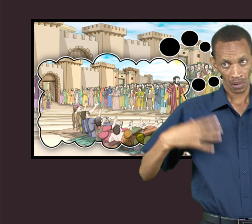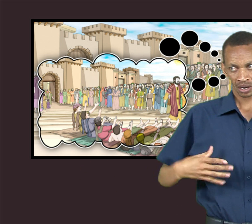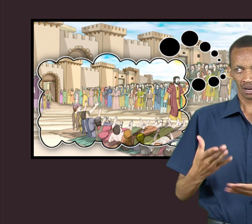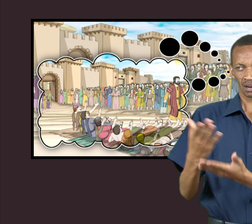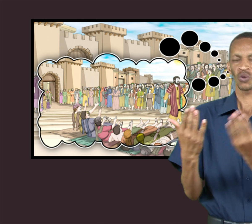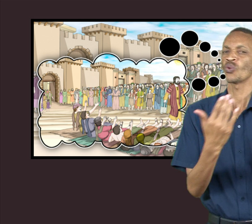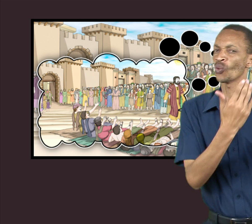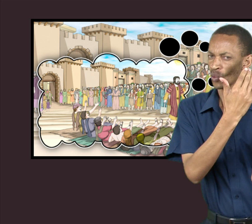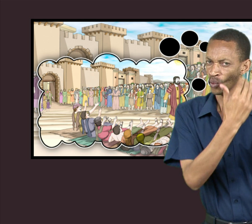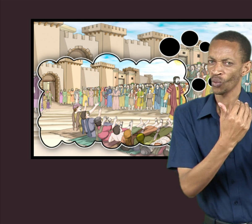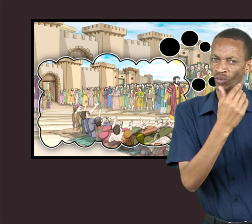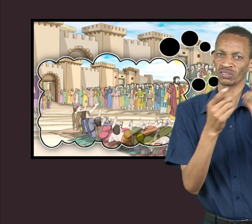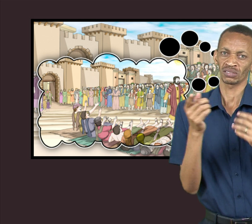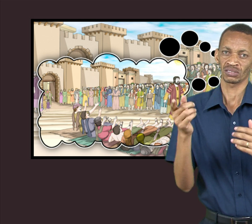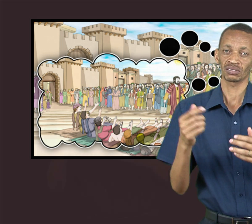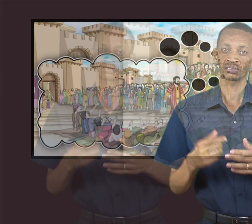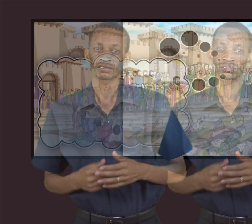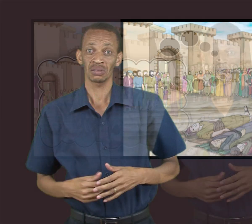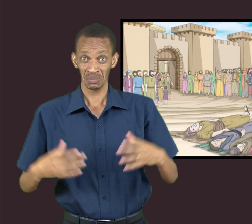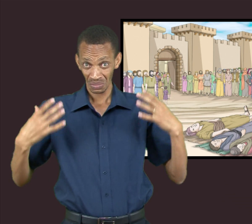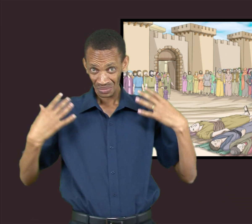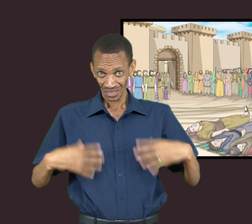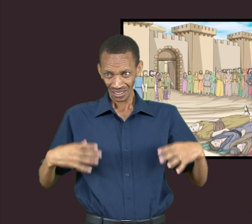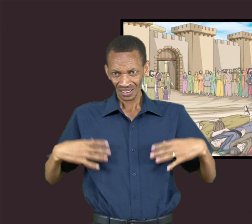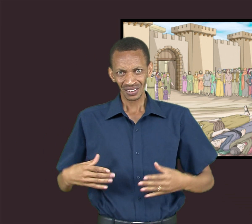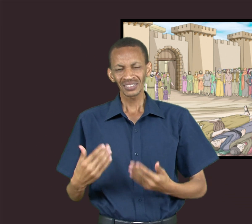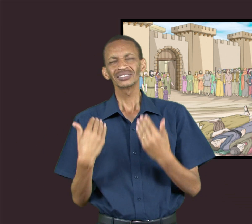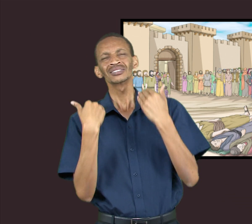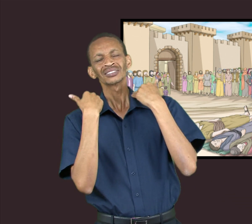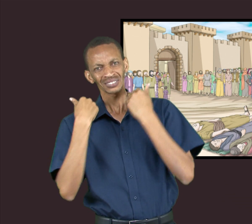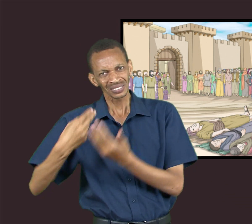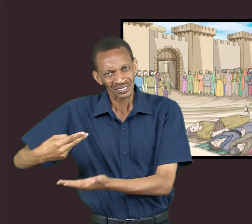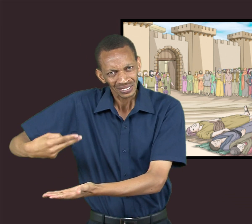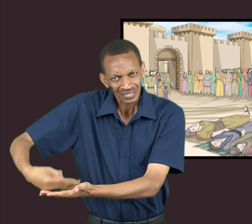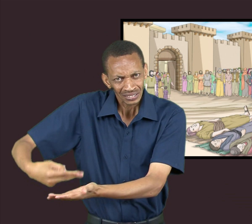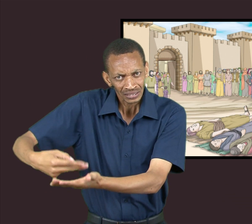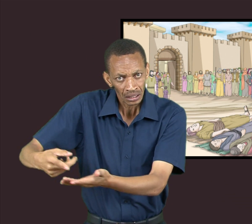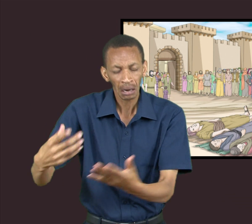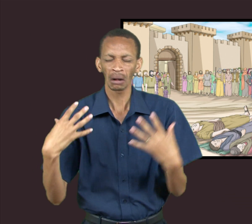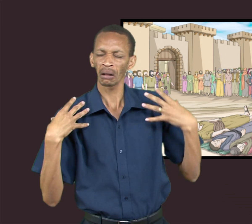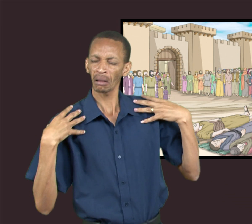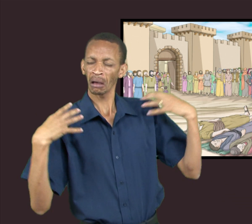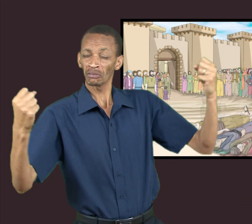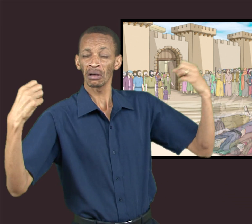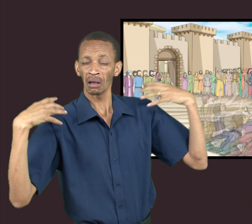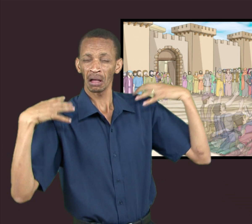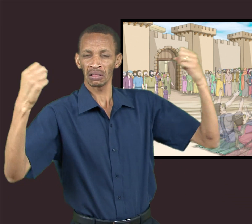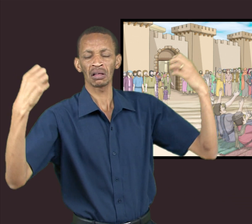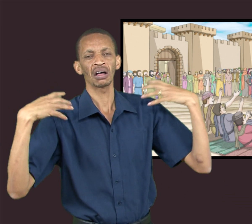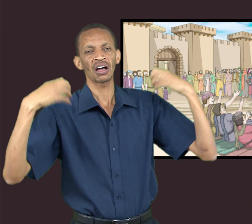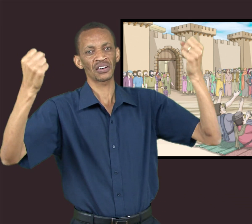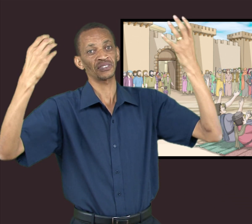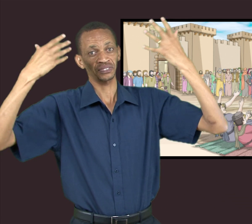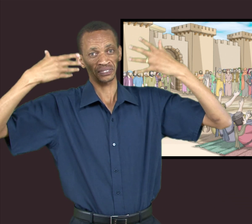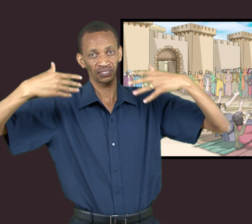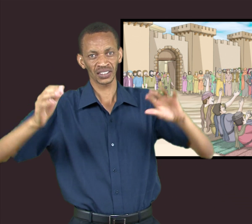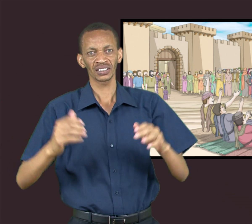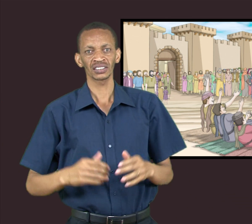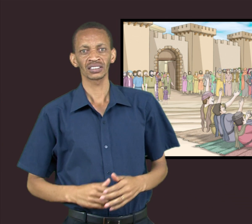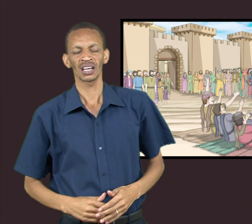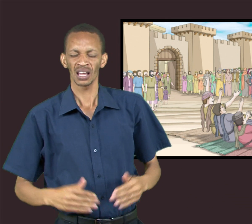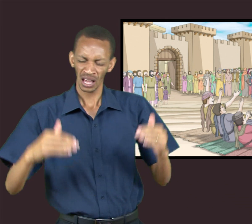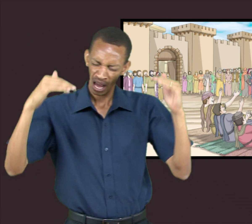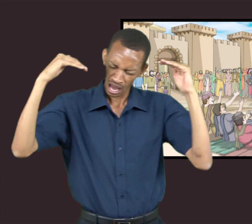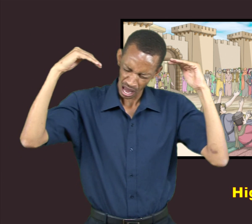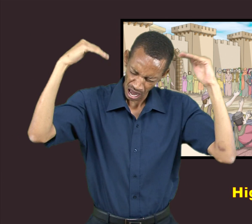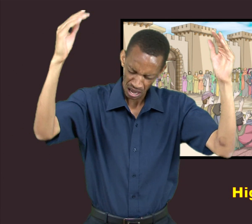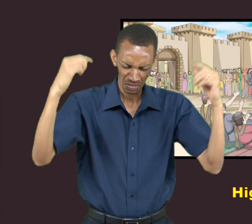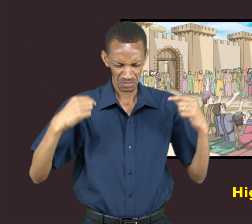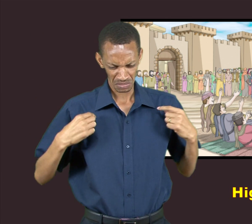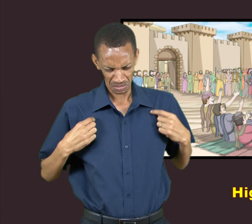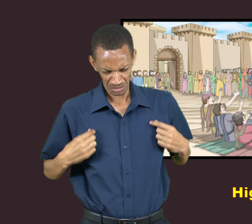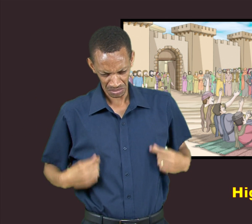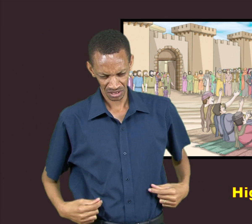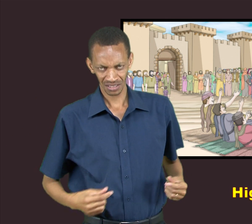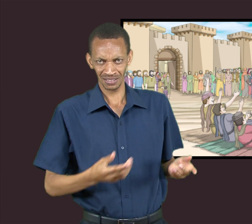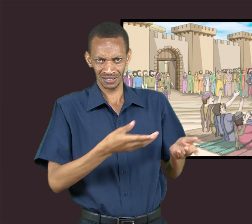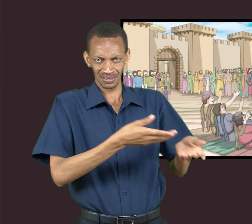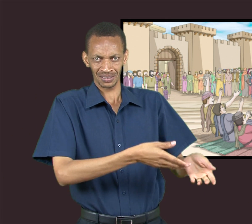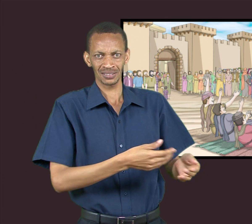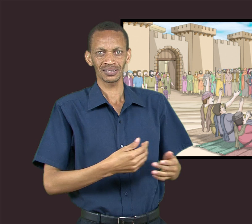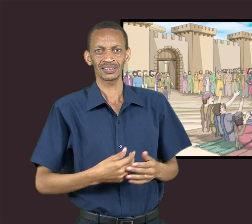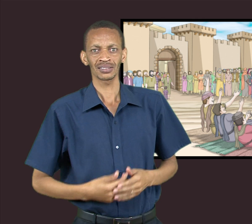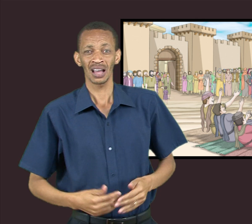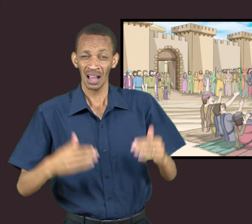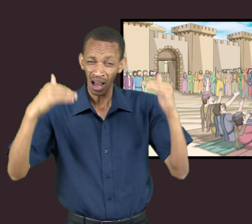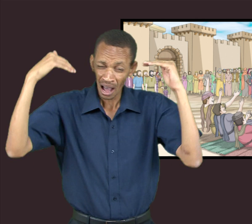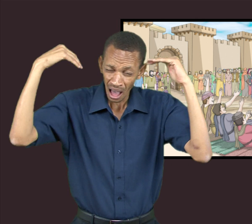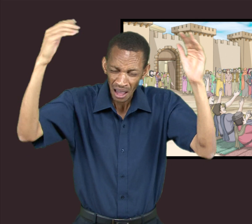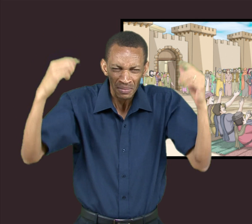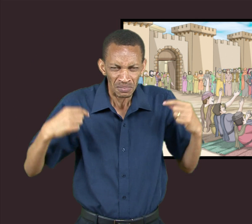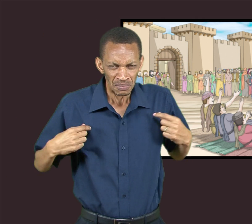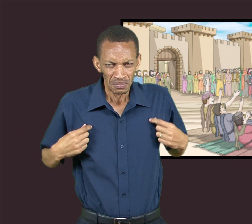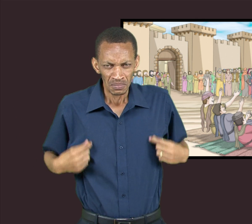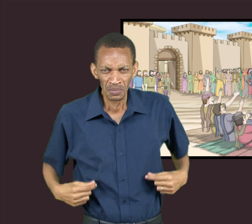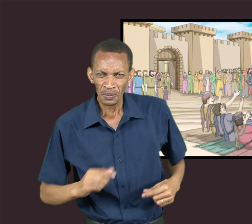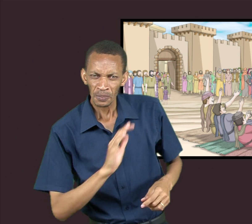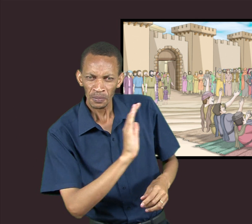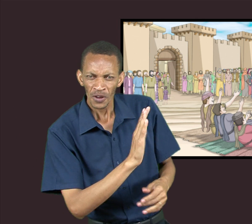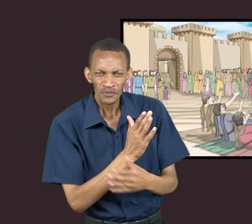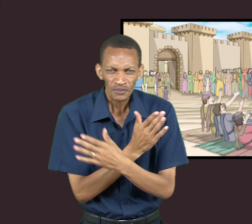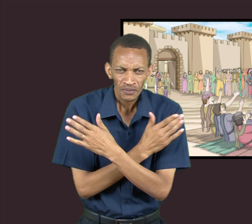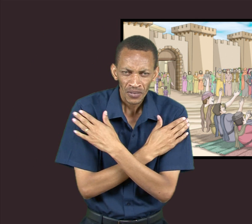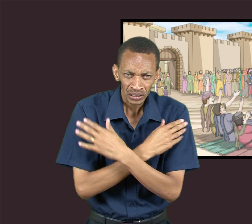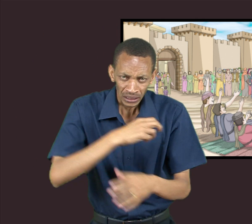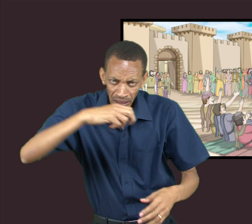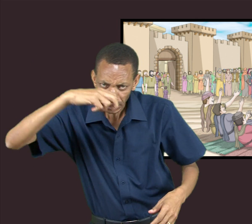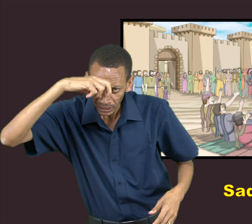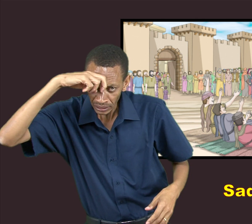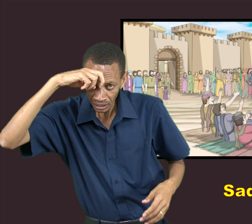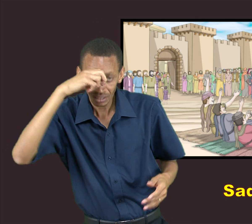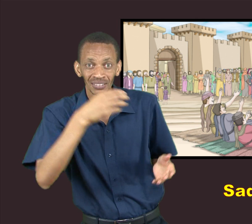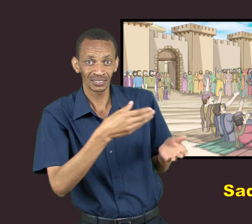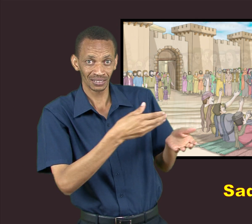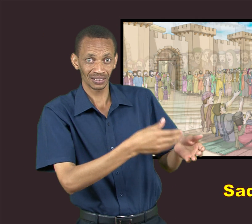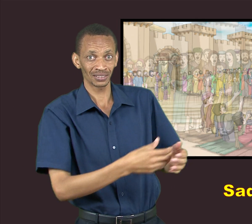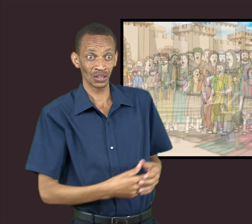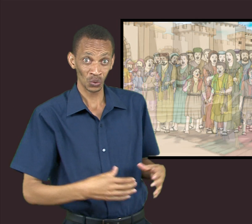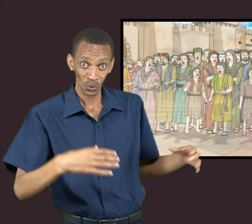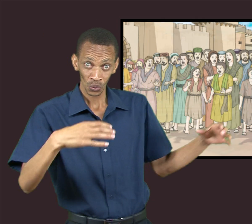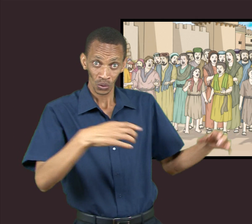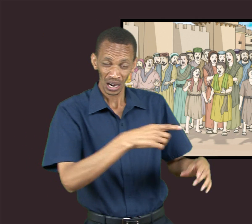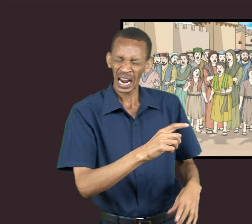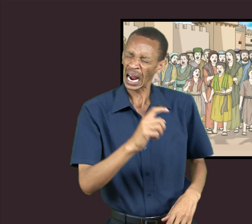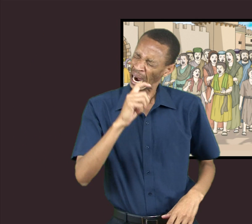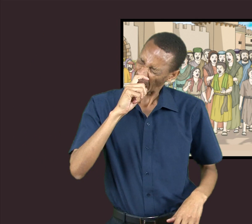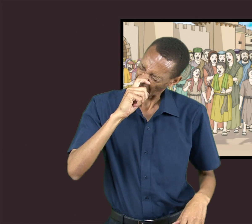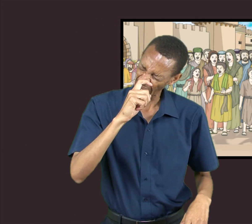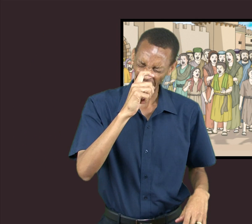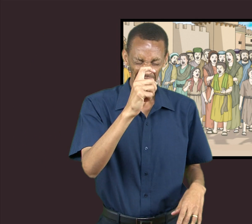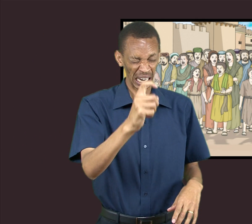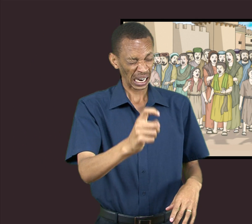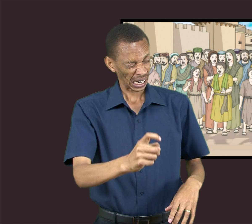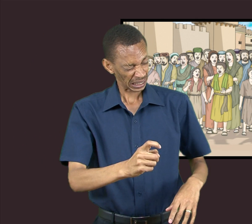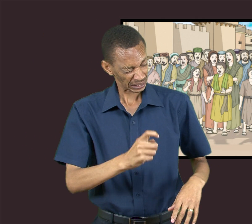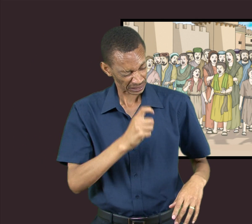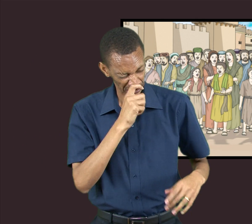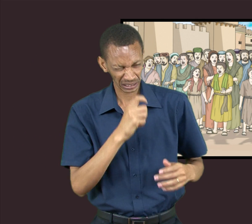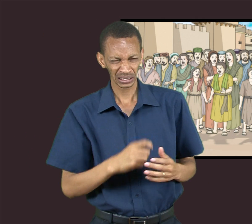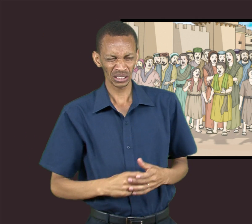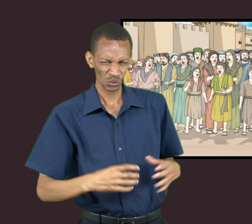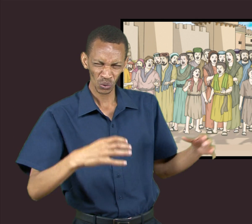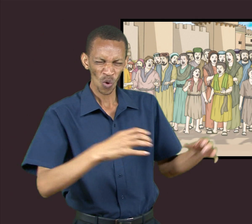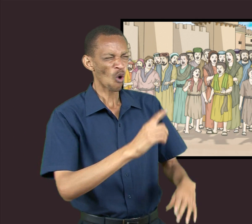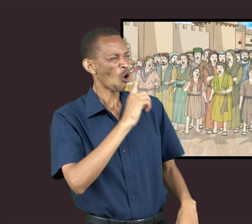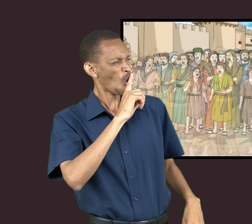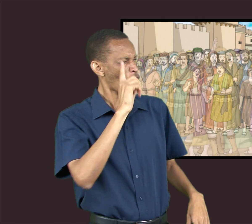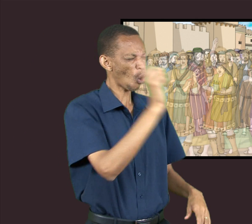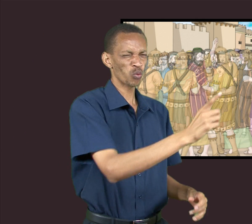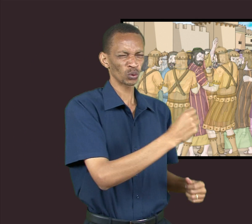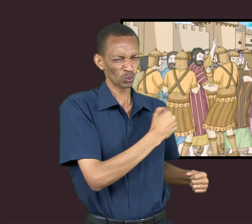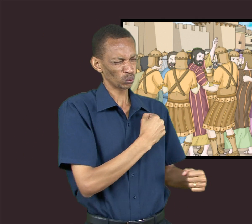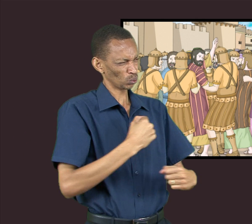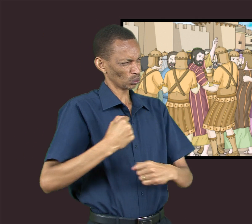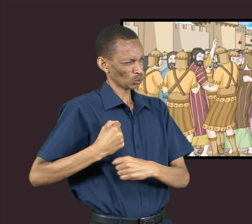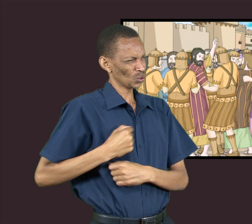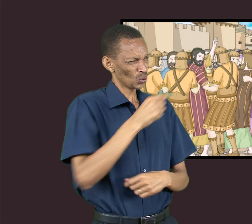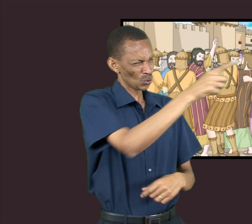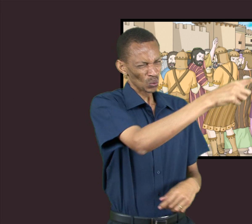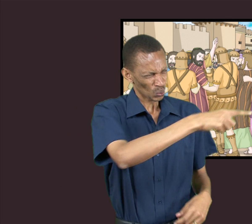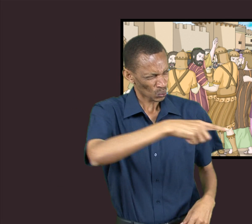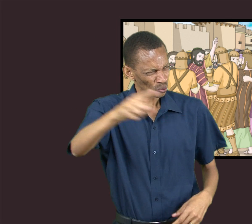Then the high priest and all his associates, who belonged to the party of the Sadducees, were filled with jealousy.